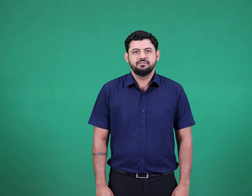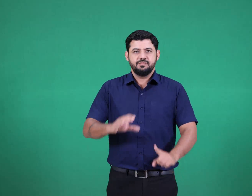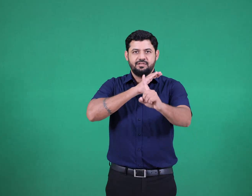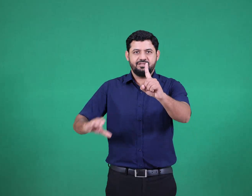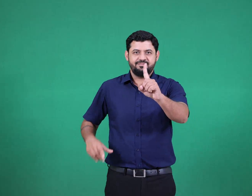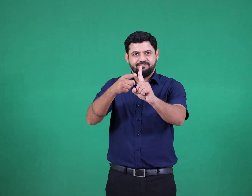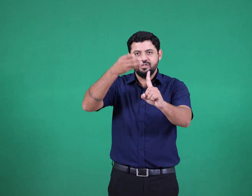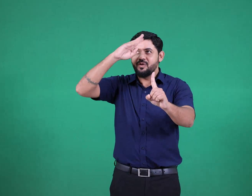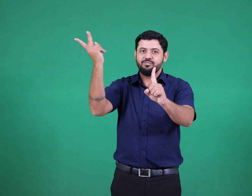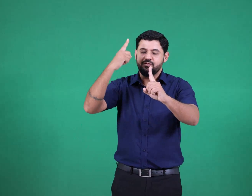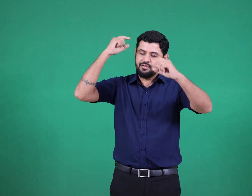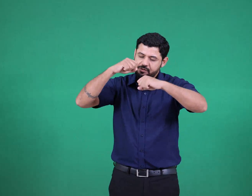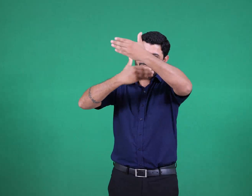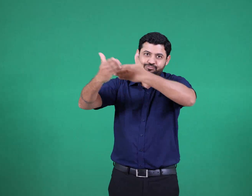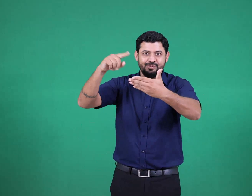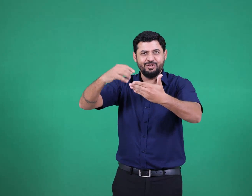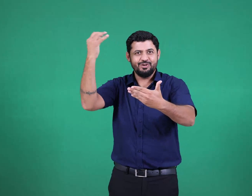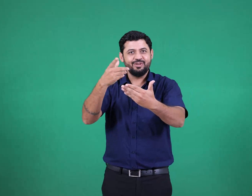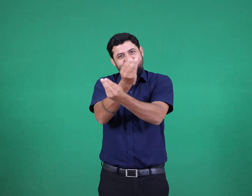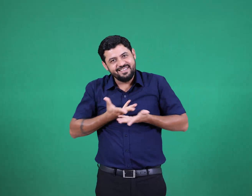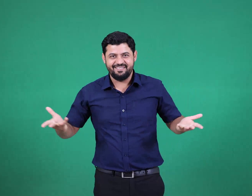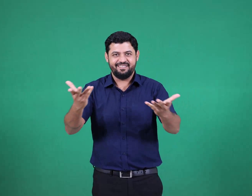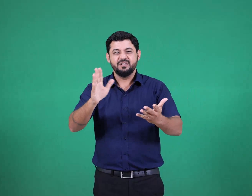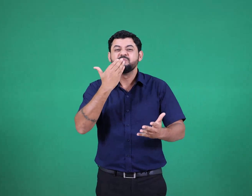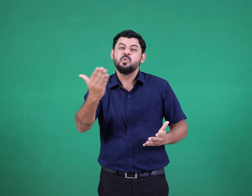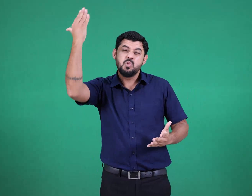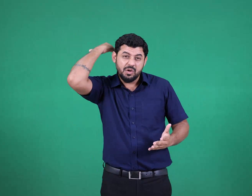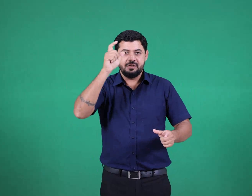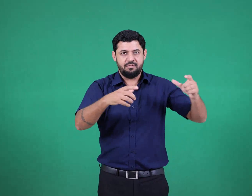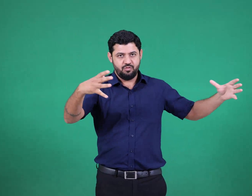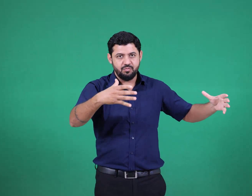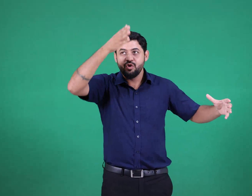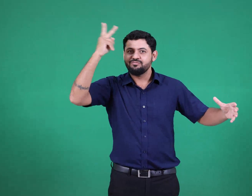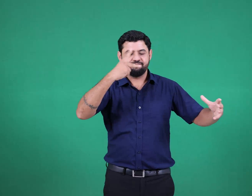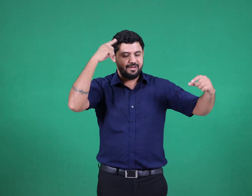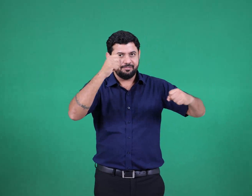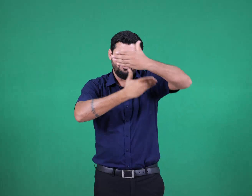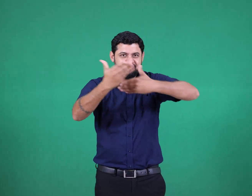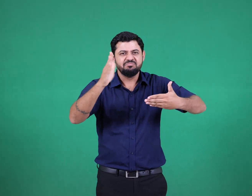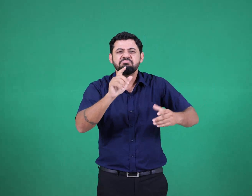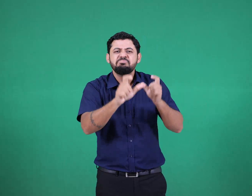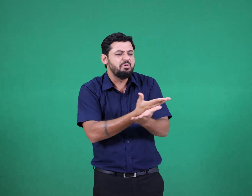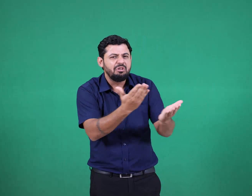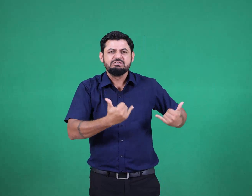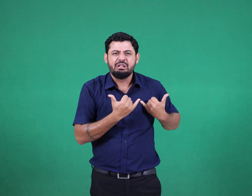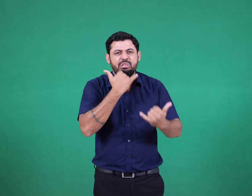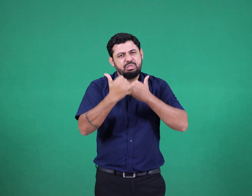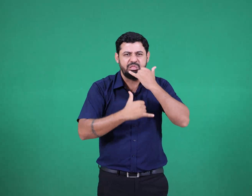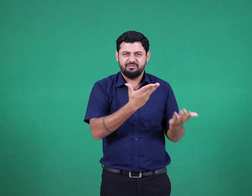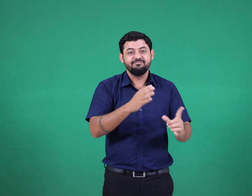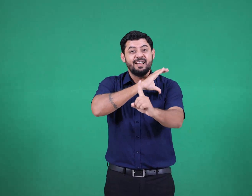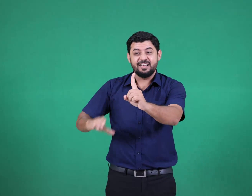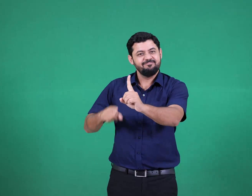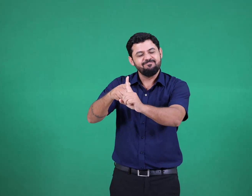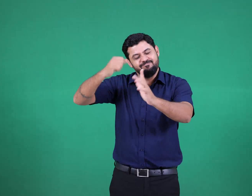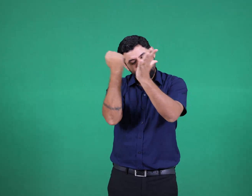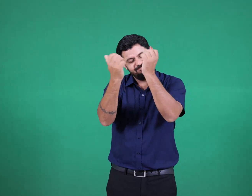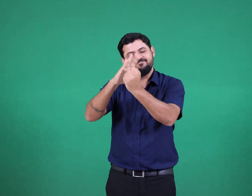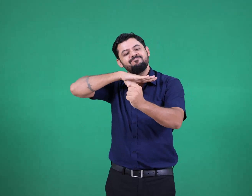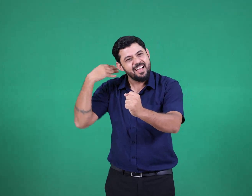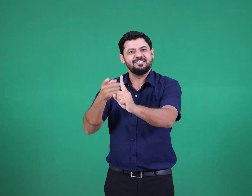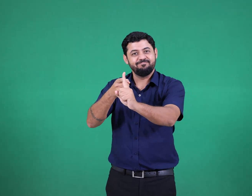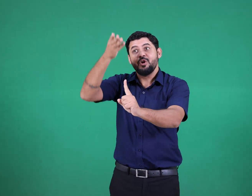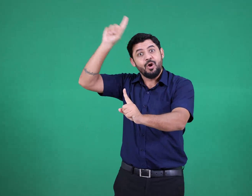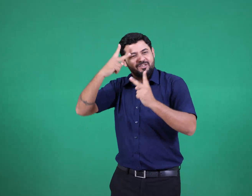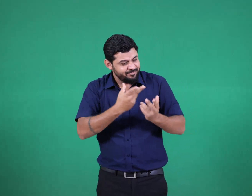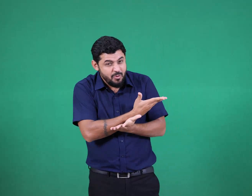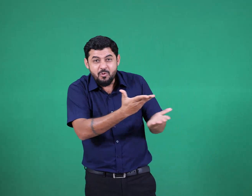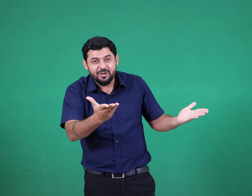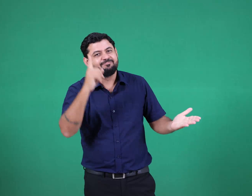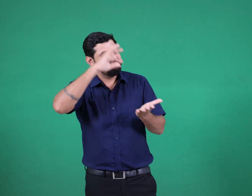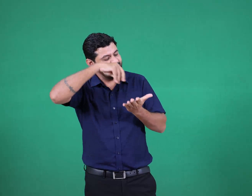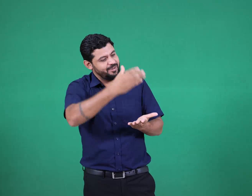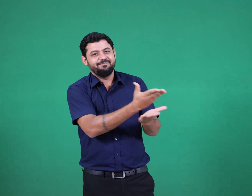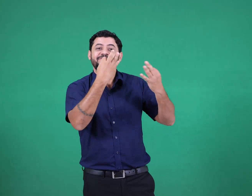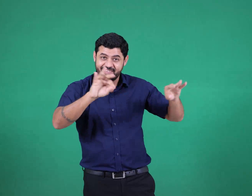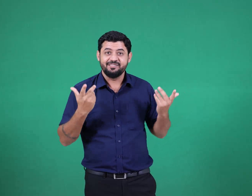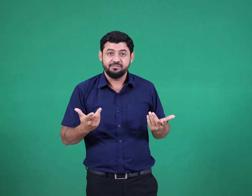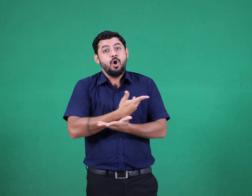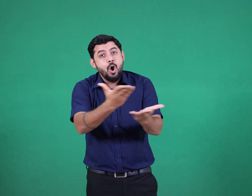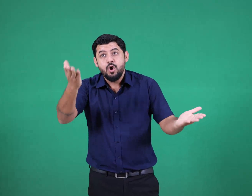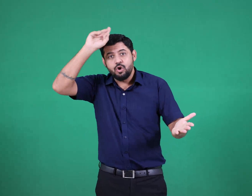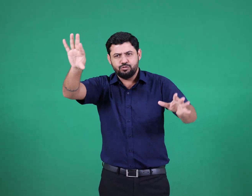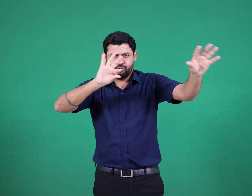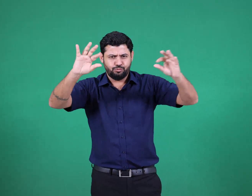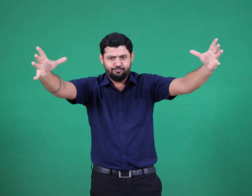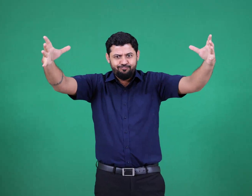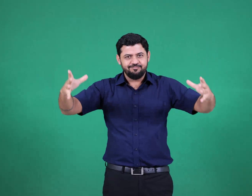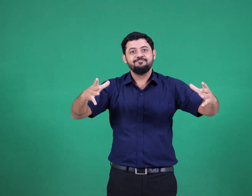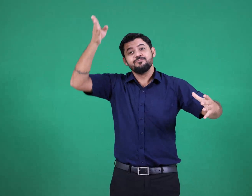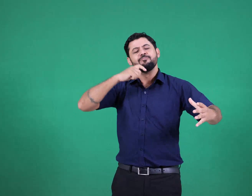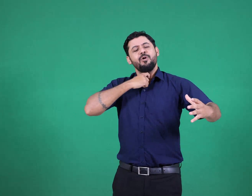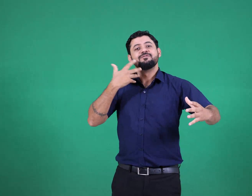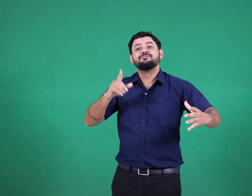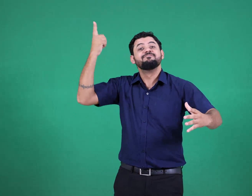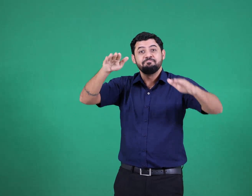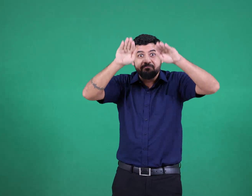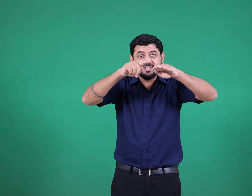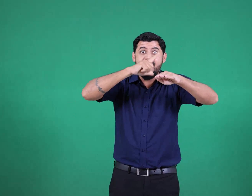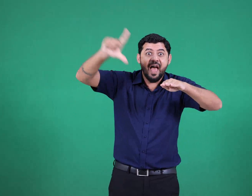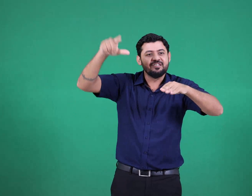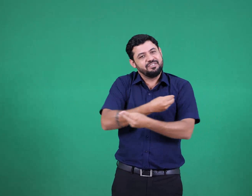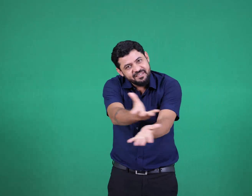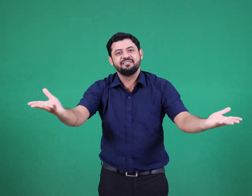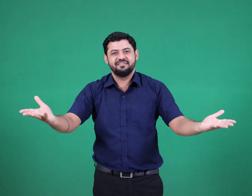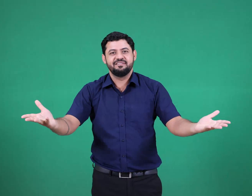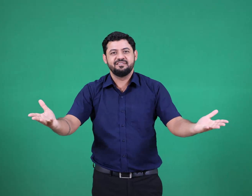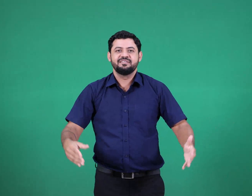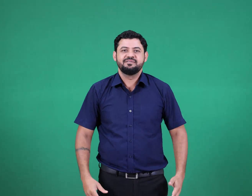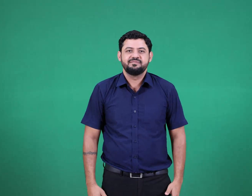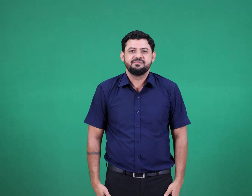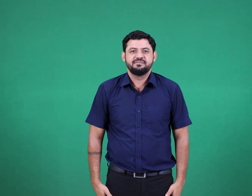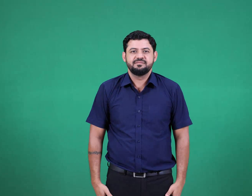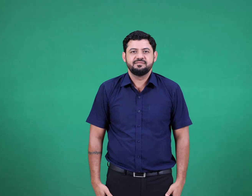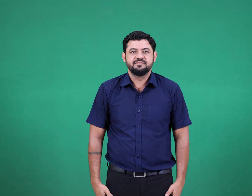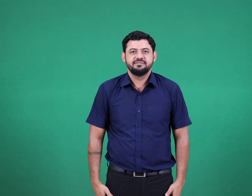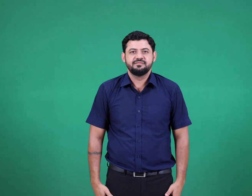Therefore Christ is the mediator of a new covenant, so that those who are called may receive the promised eternal inheritance, now that He has died to redeem them from the transgressions committed under the first covenant.